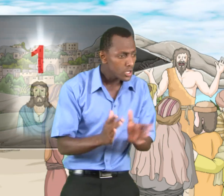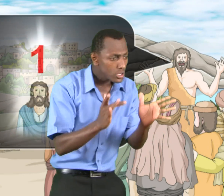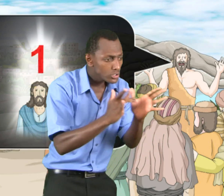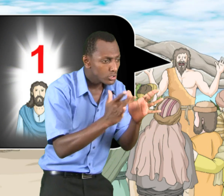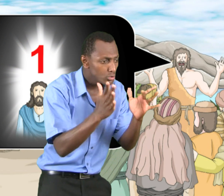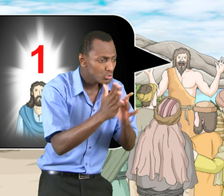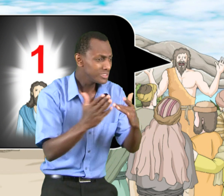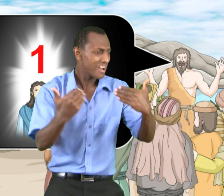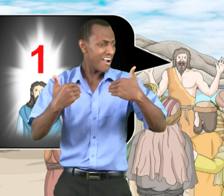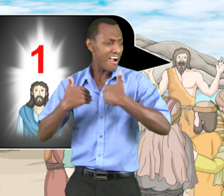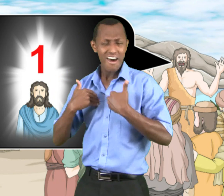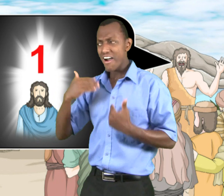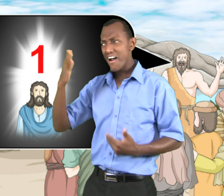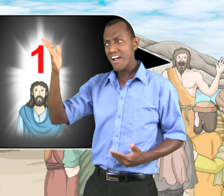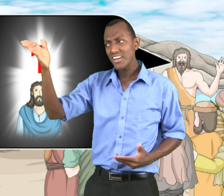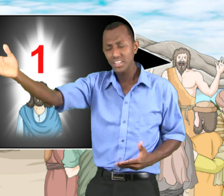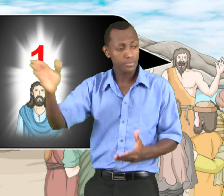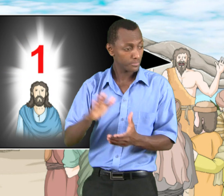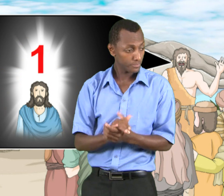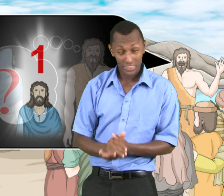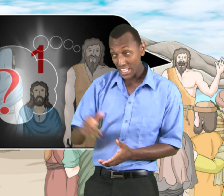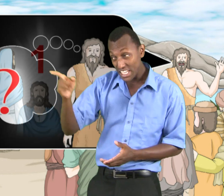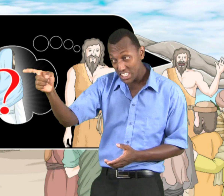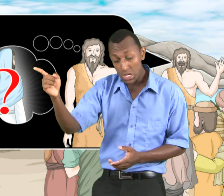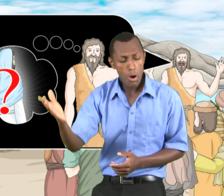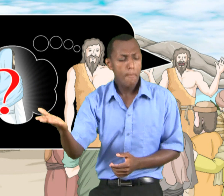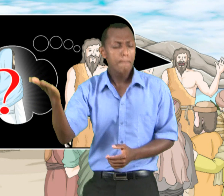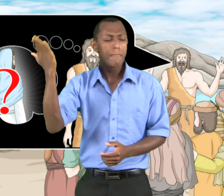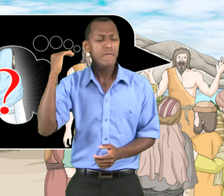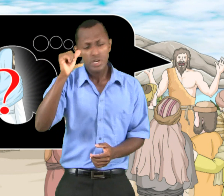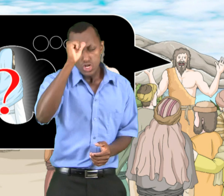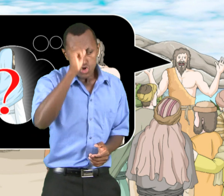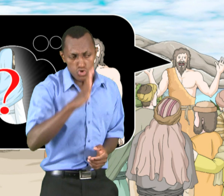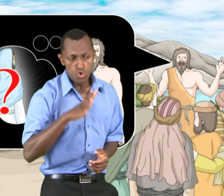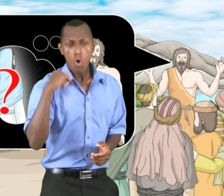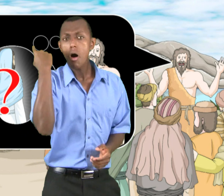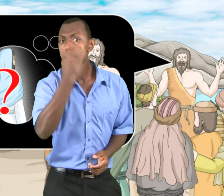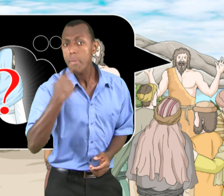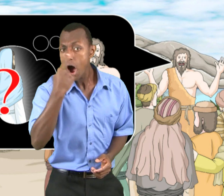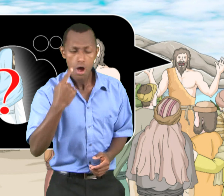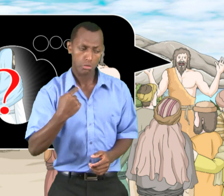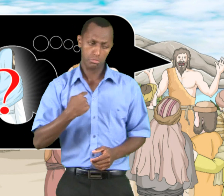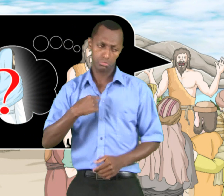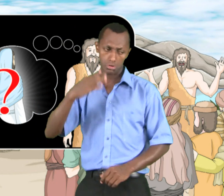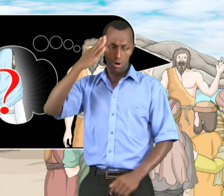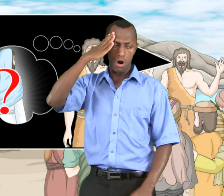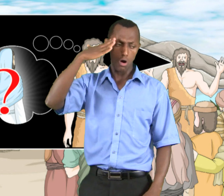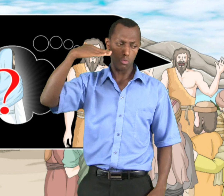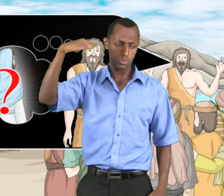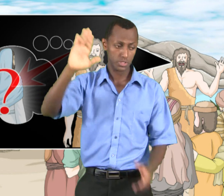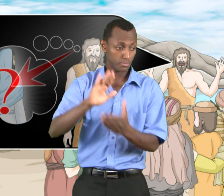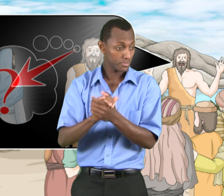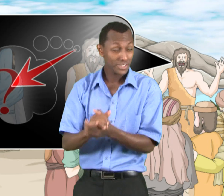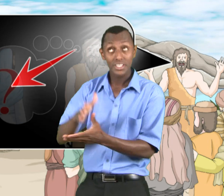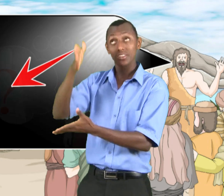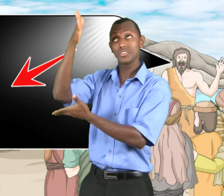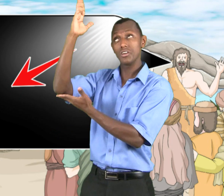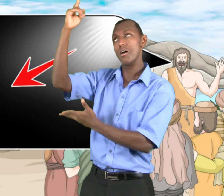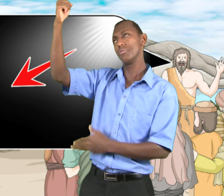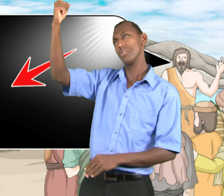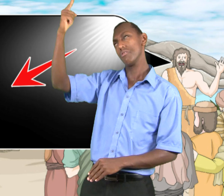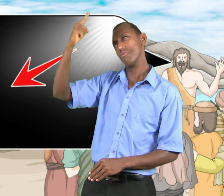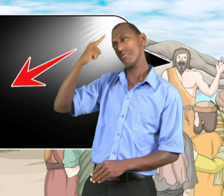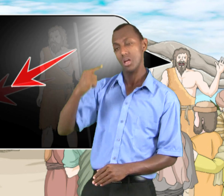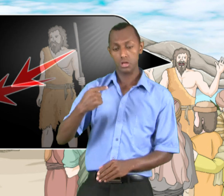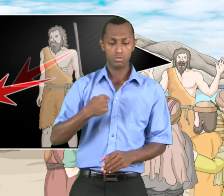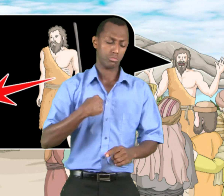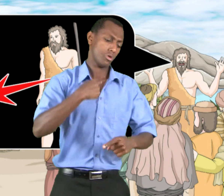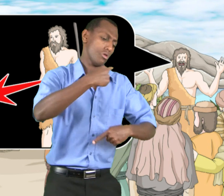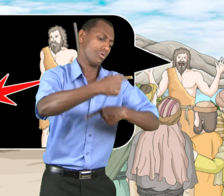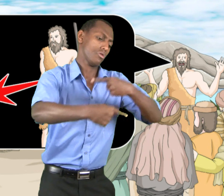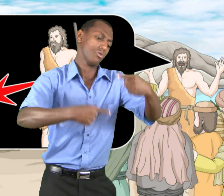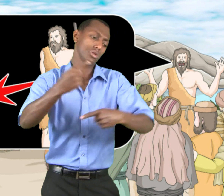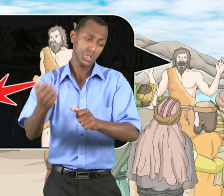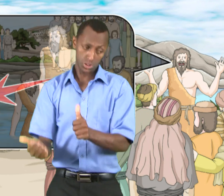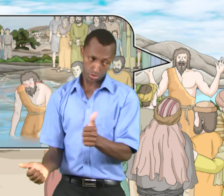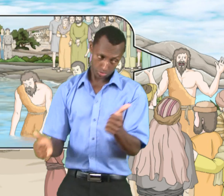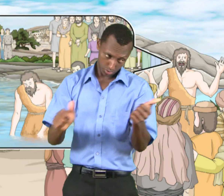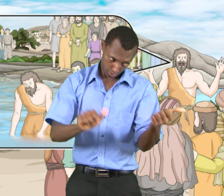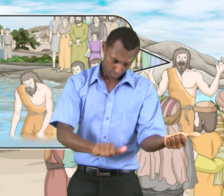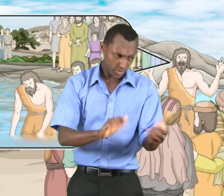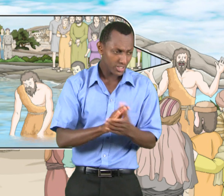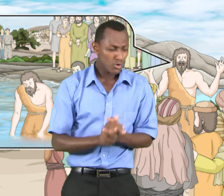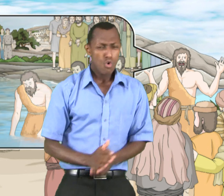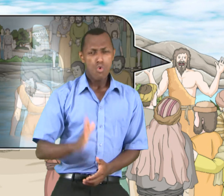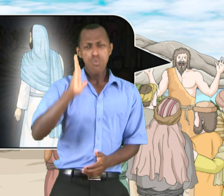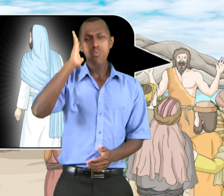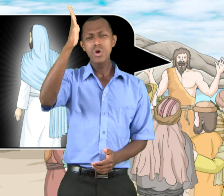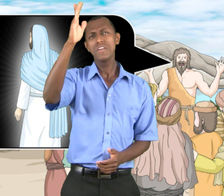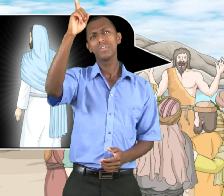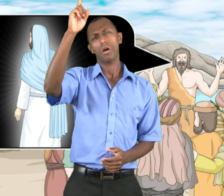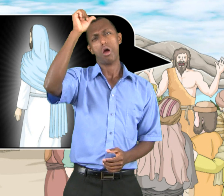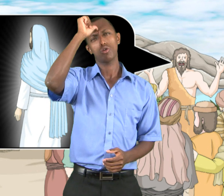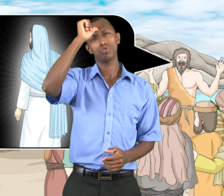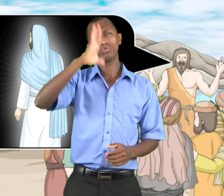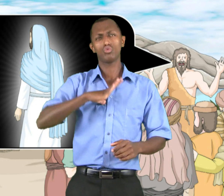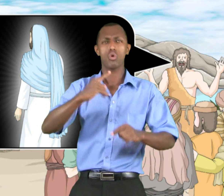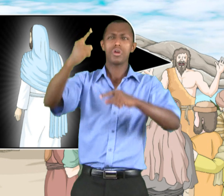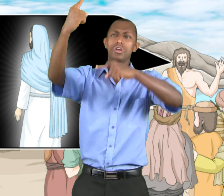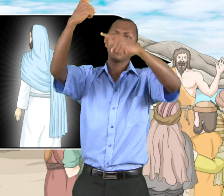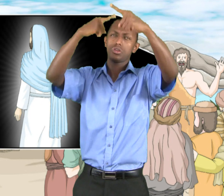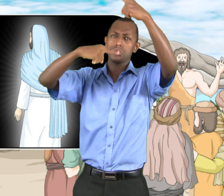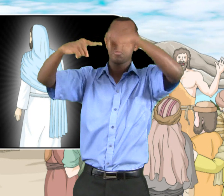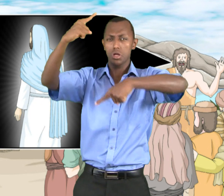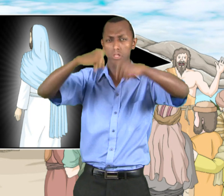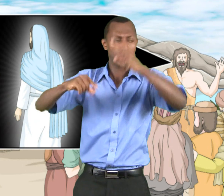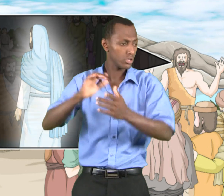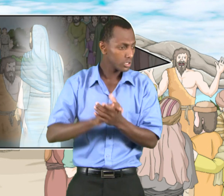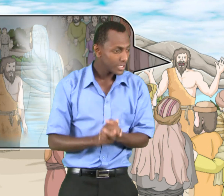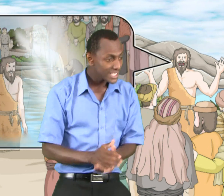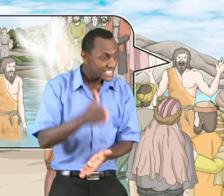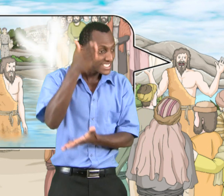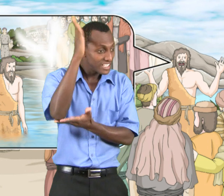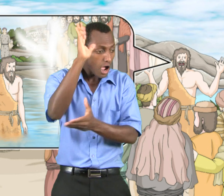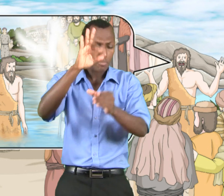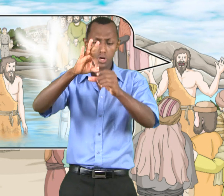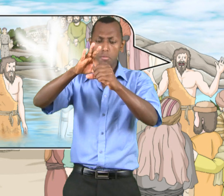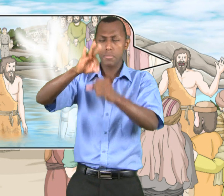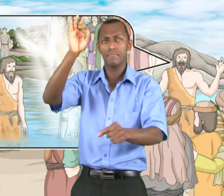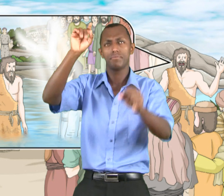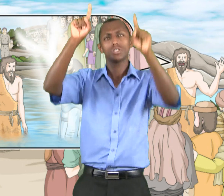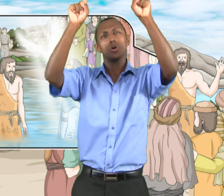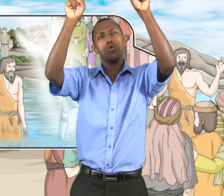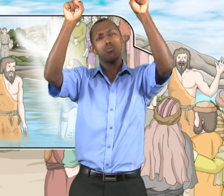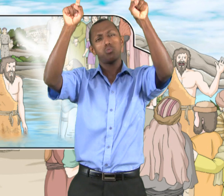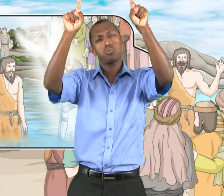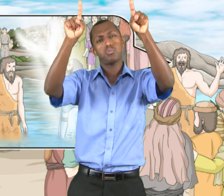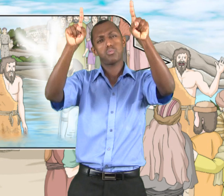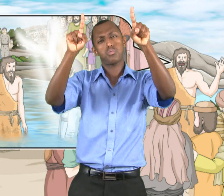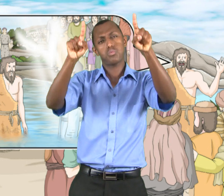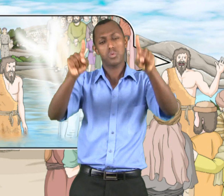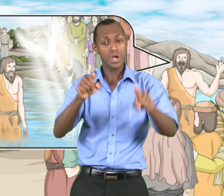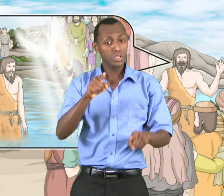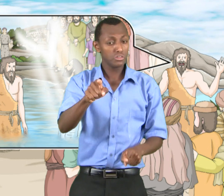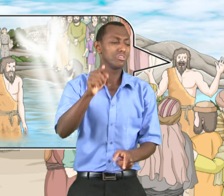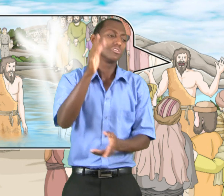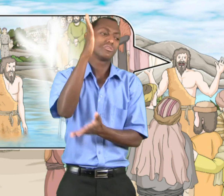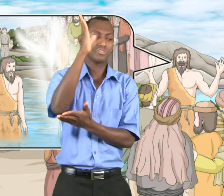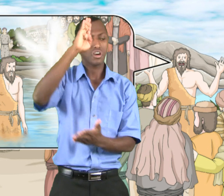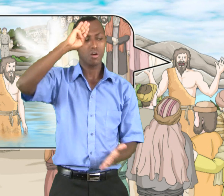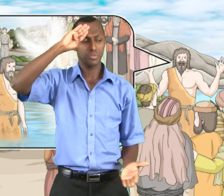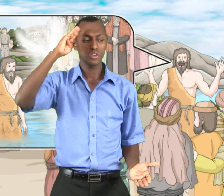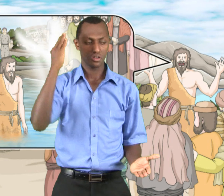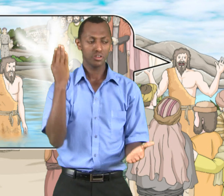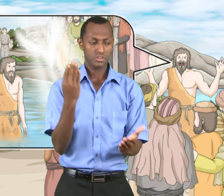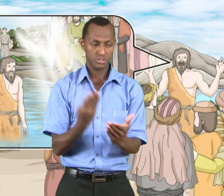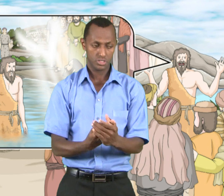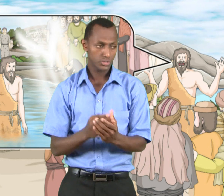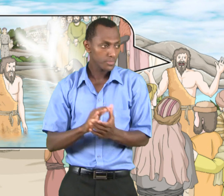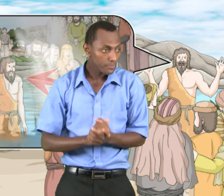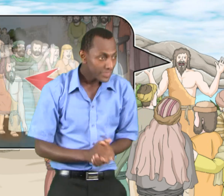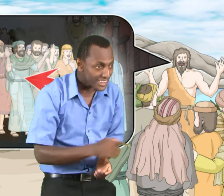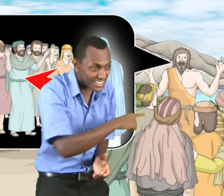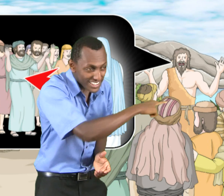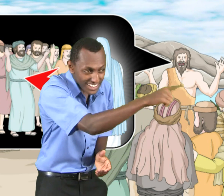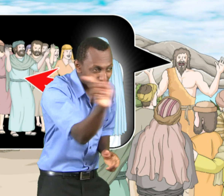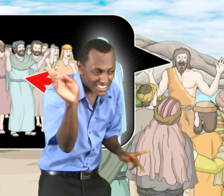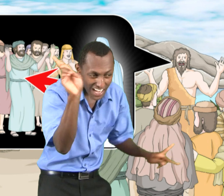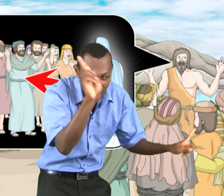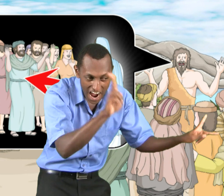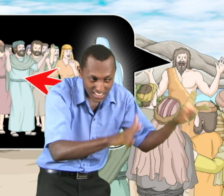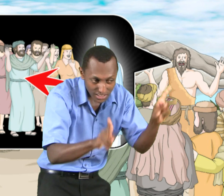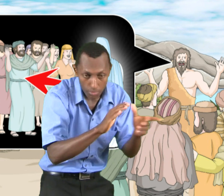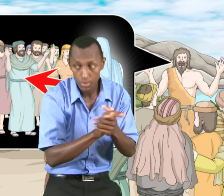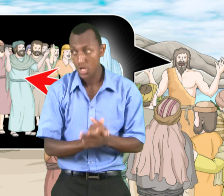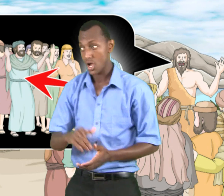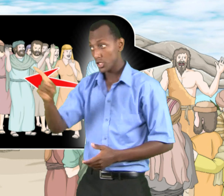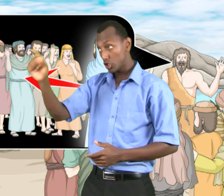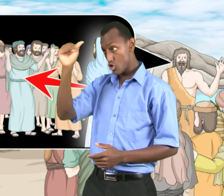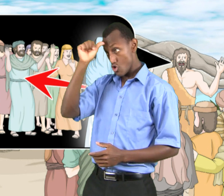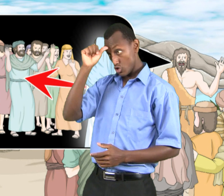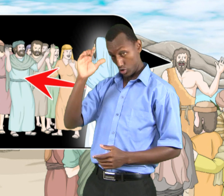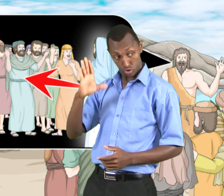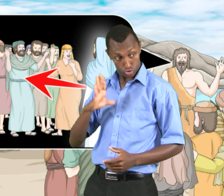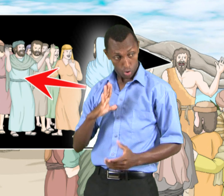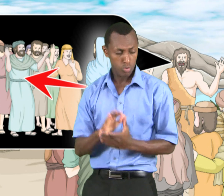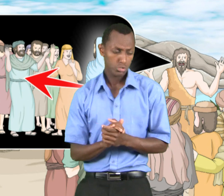I myself did not know Him, but the reason I came baptizing with water was that He might be revealed to Israel.”